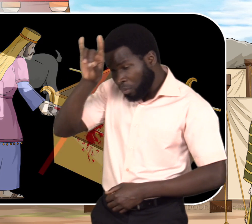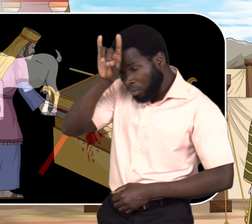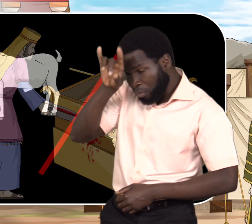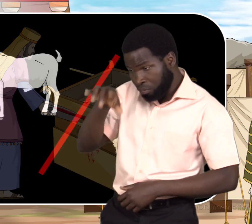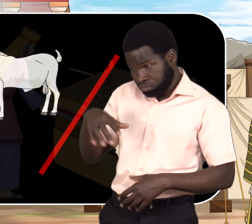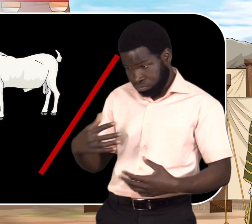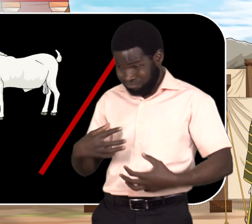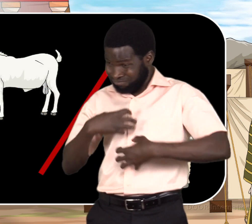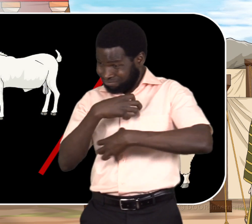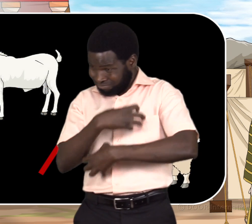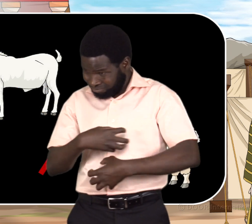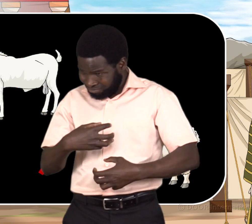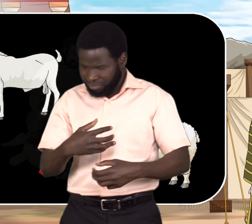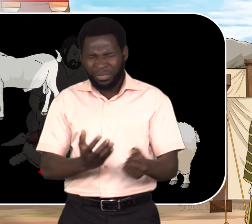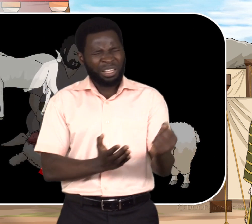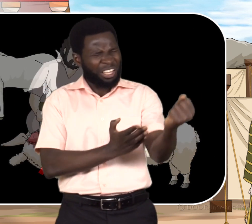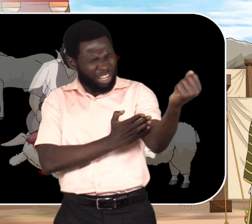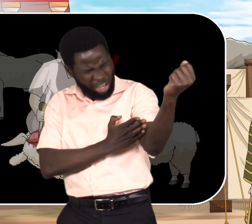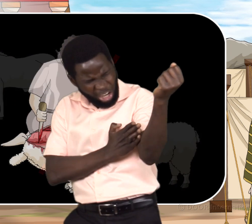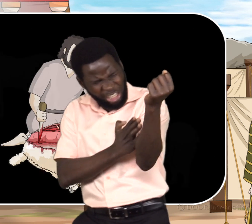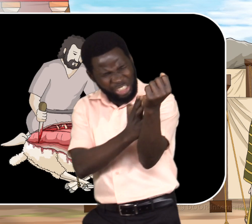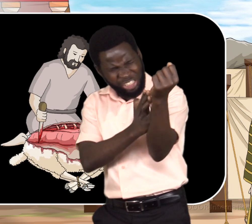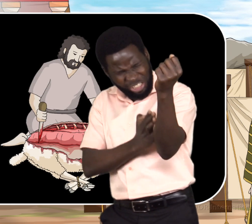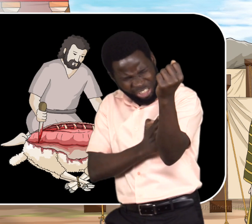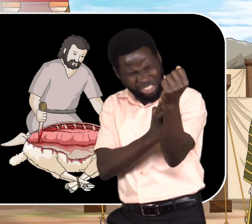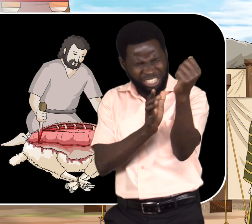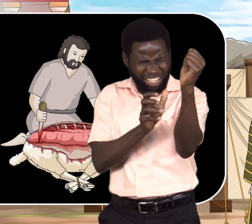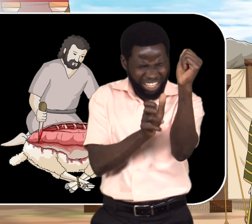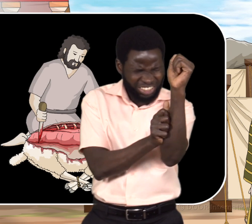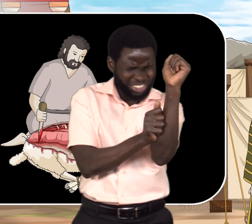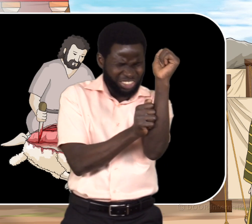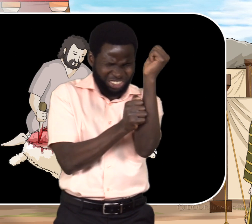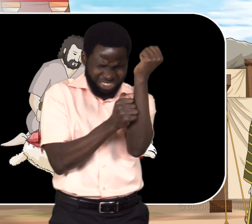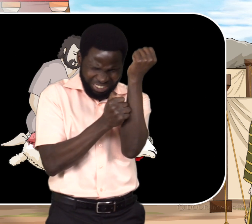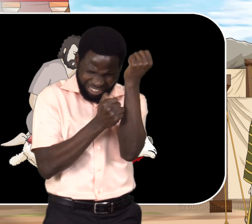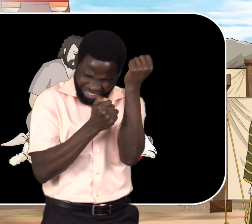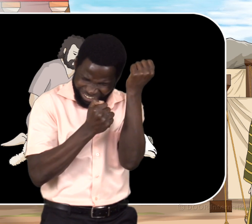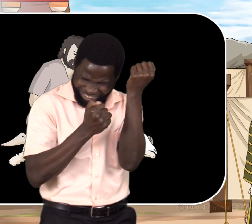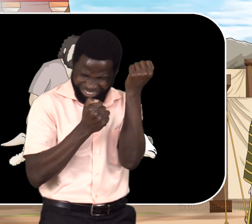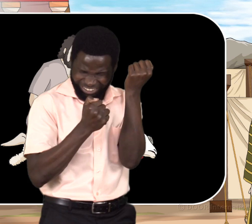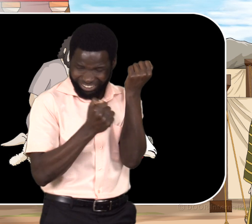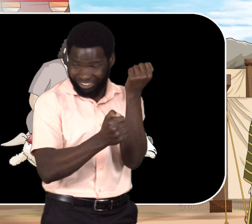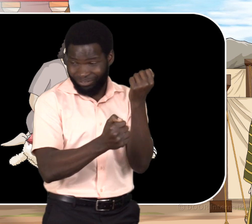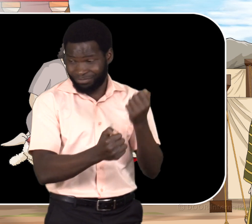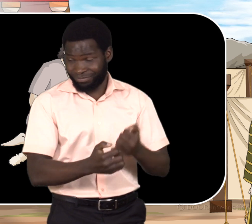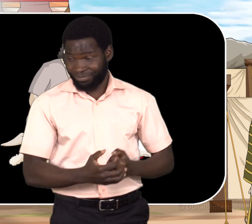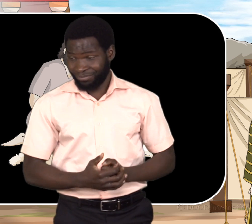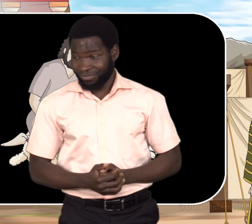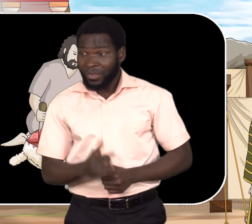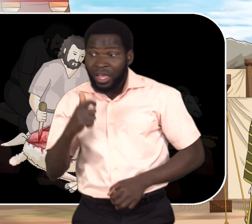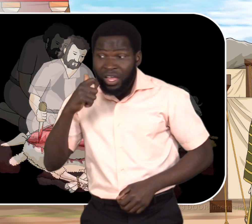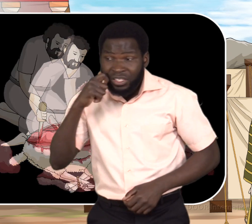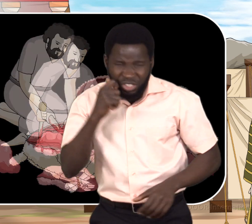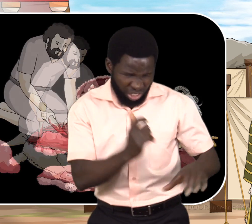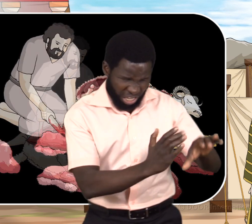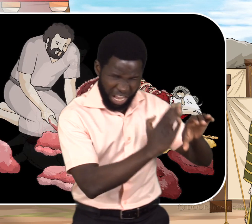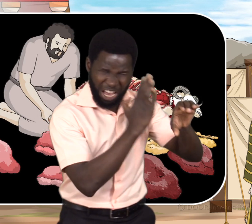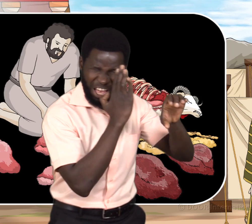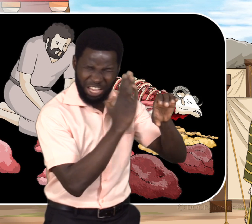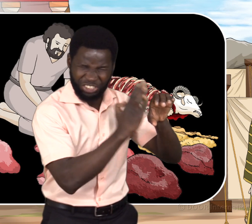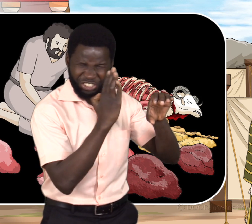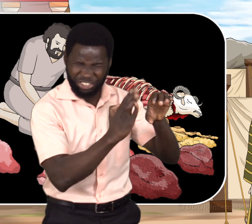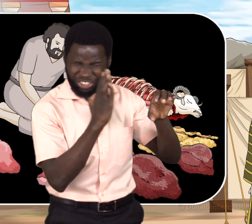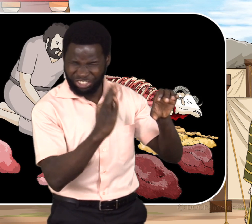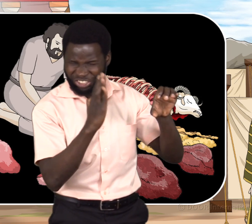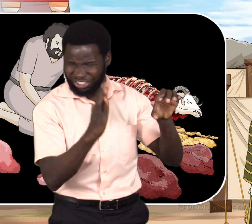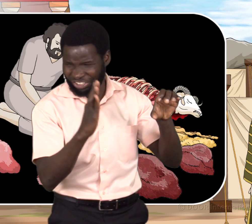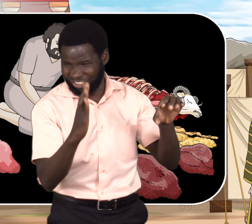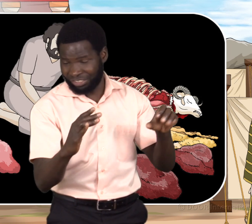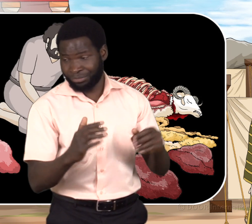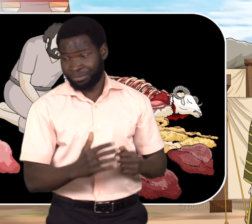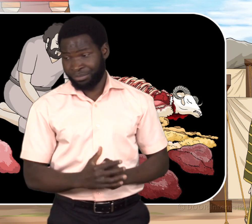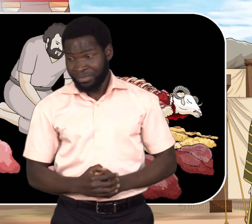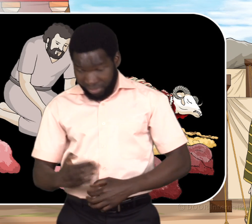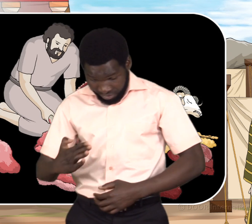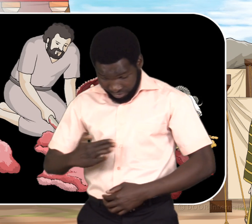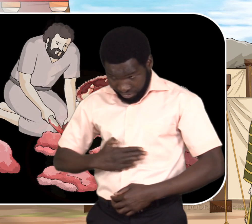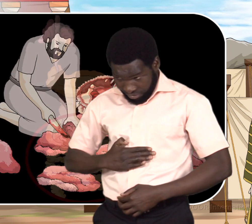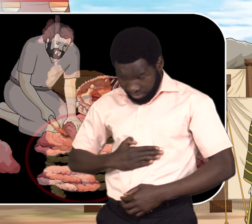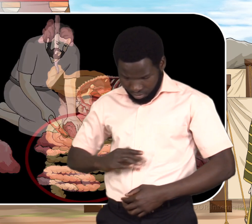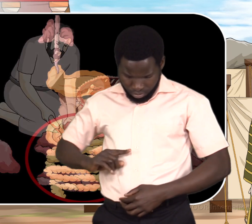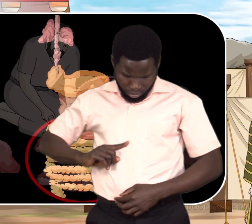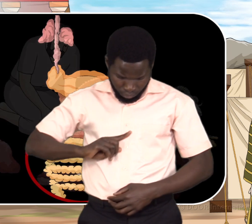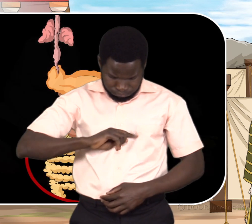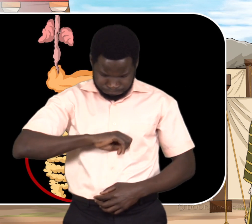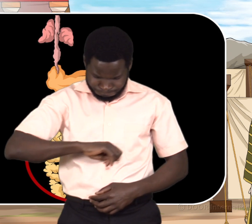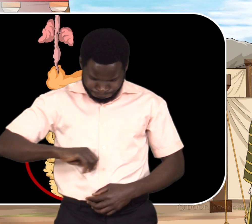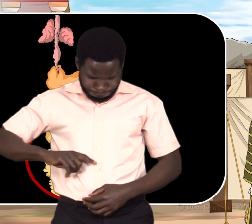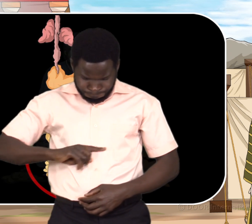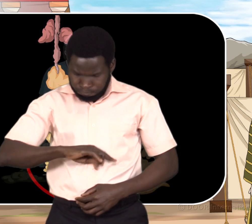He is to cut the animal into pieces, and the priest shall arrange them, including the head and fat, atop the burning wood that is on the altar.